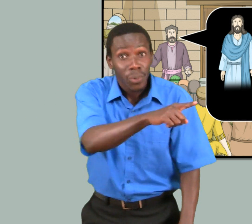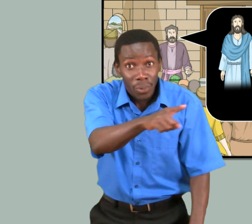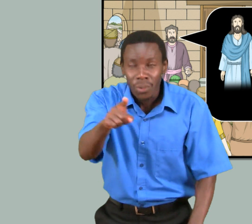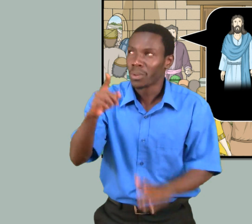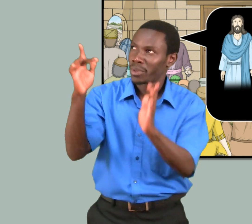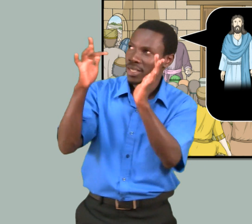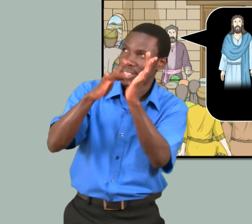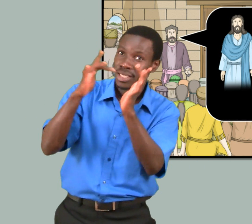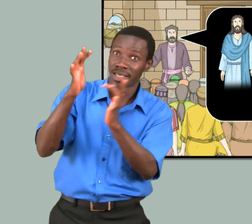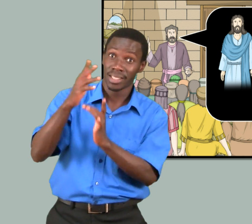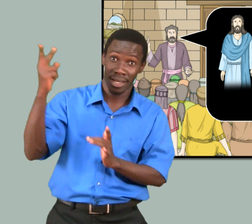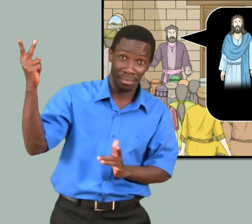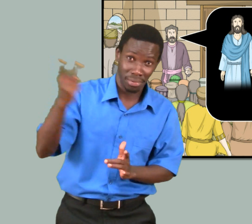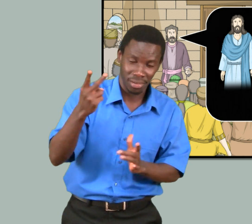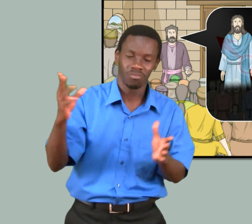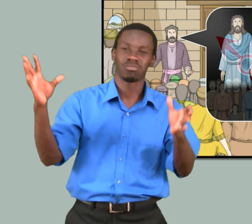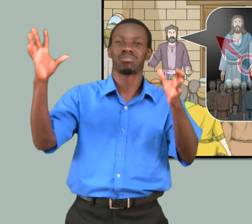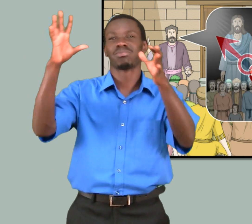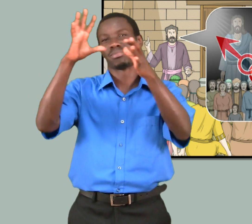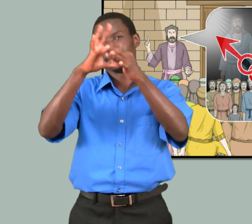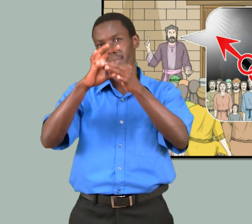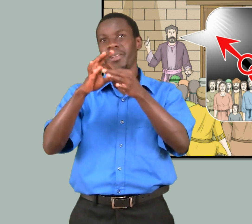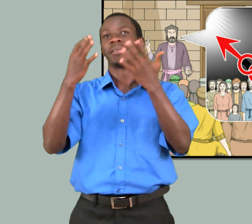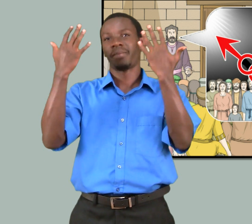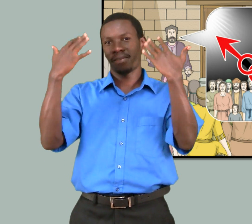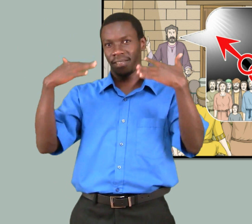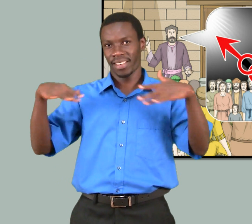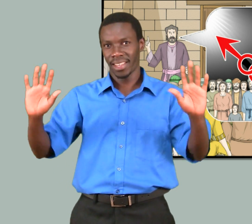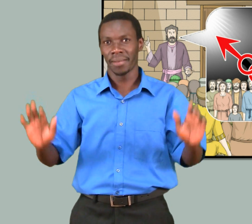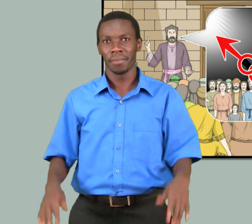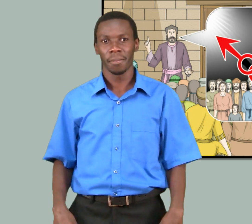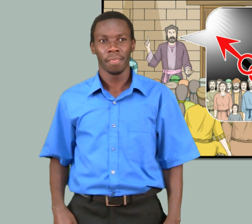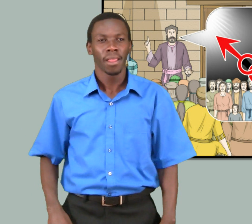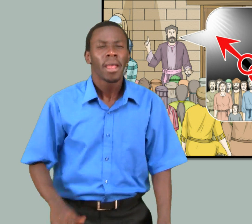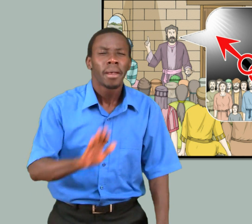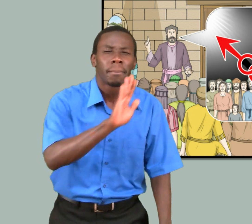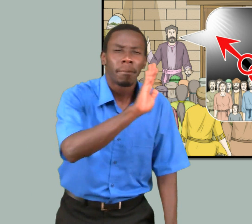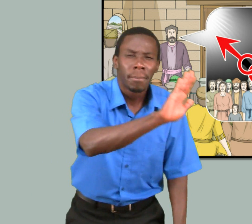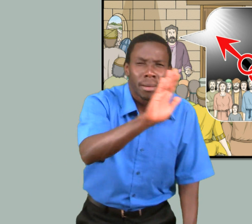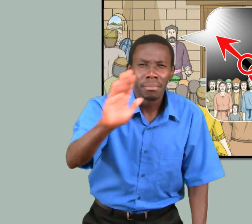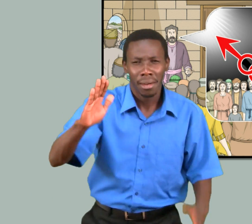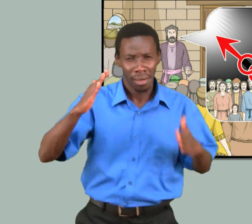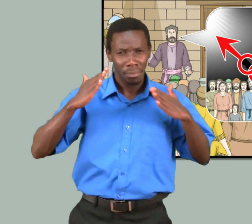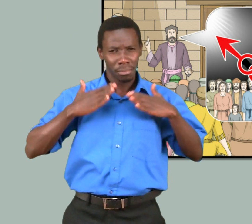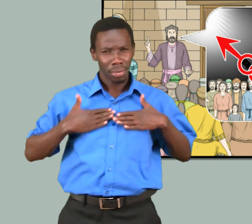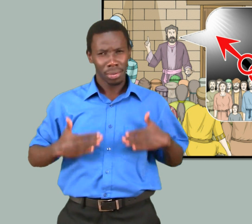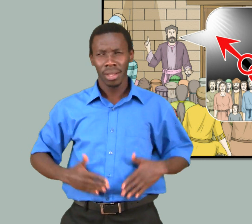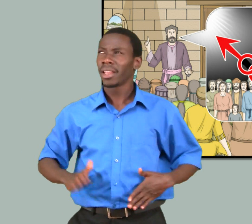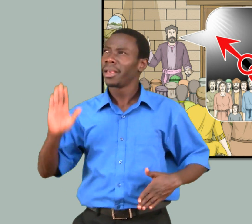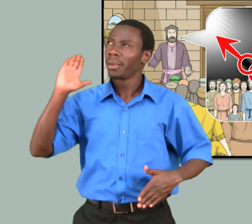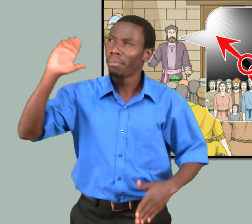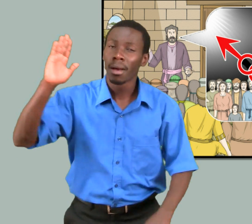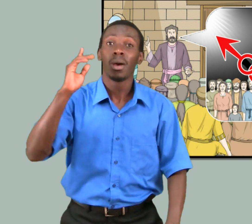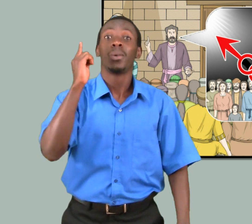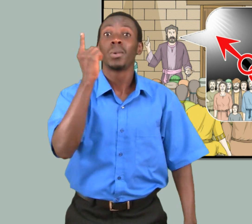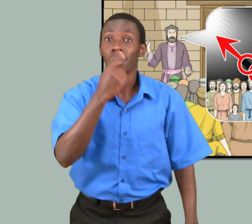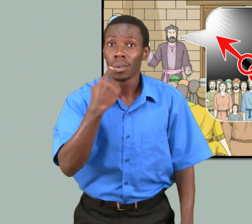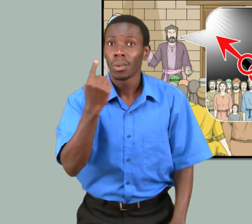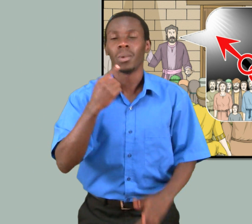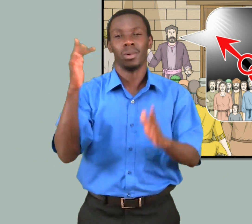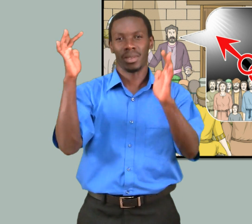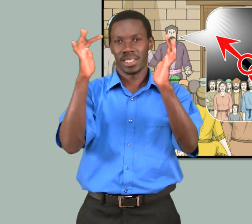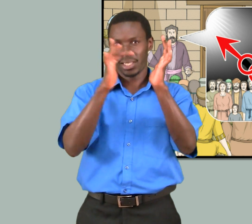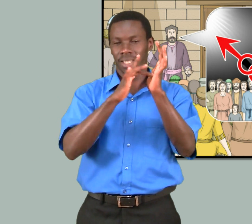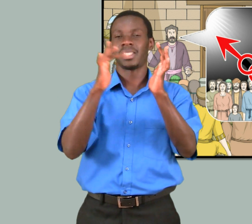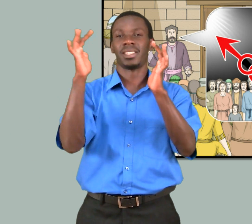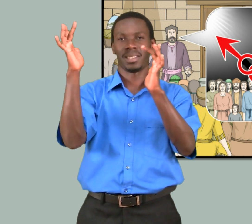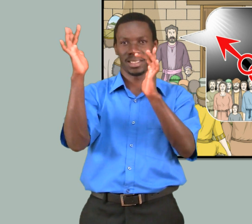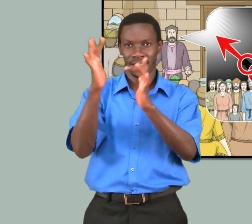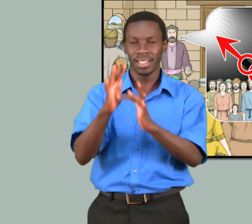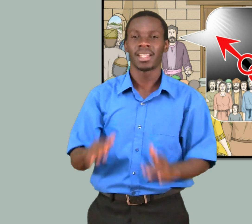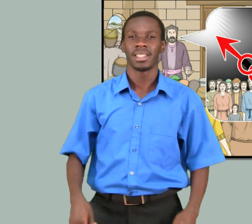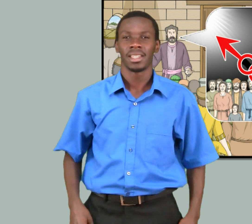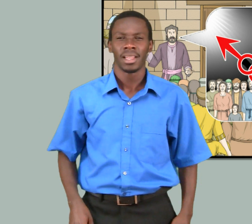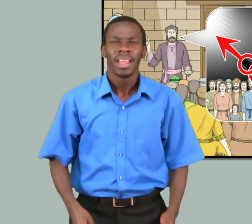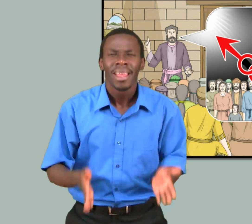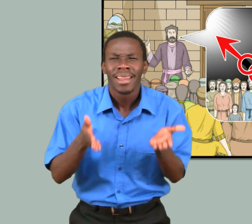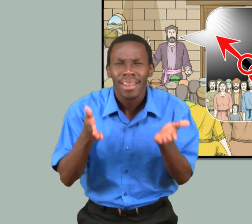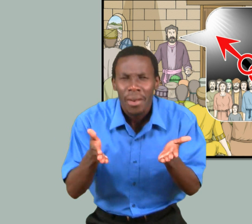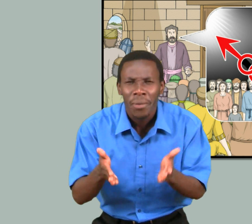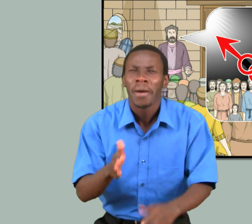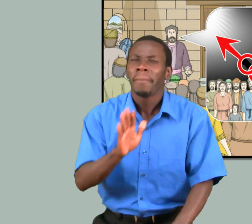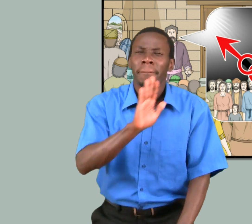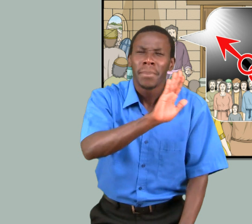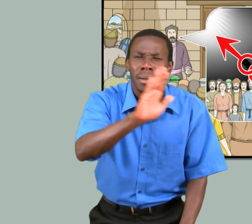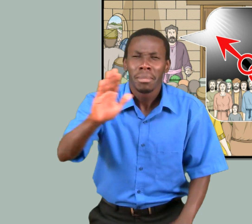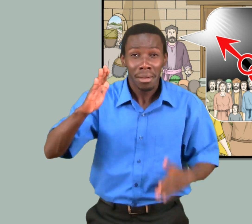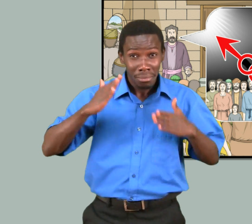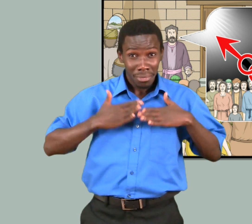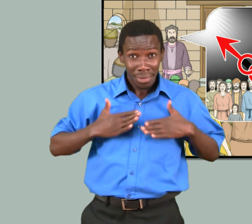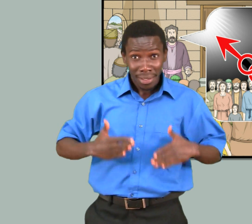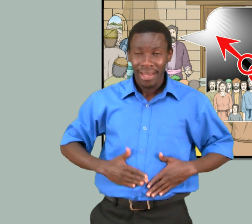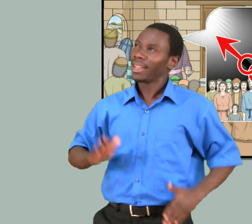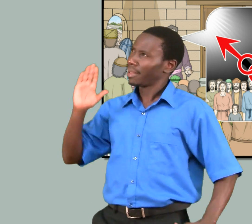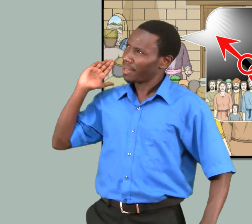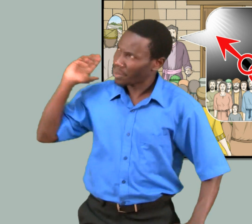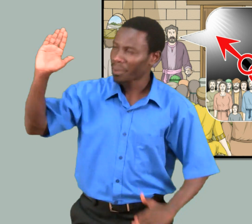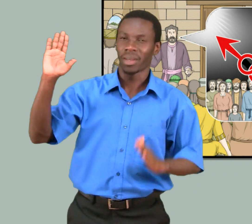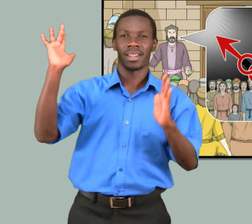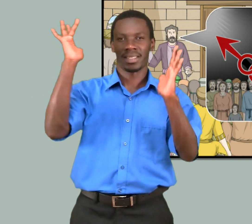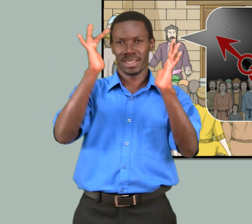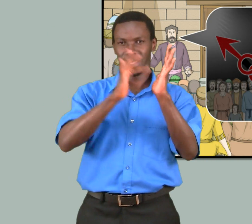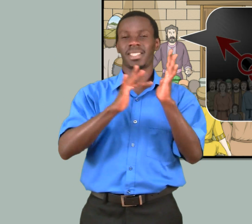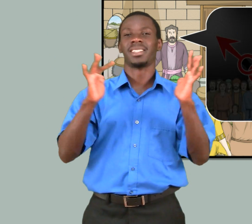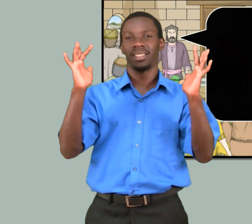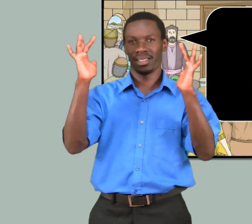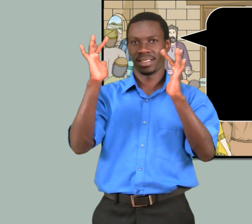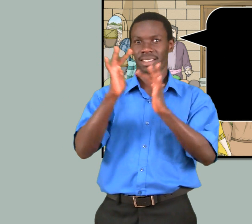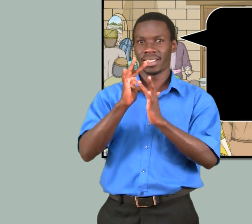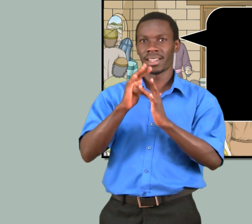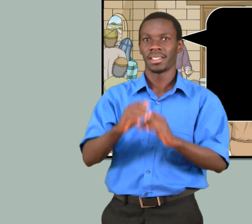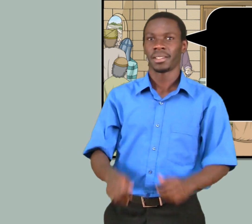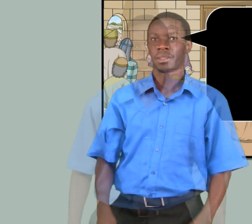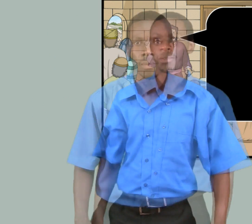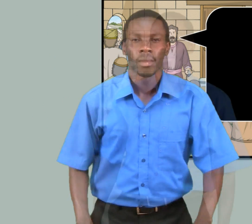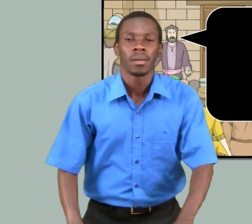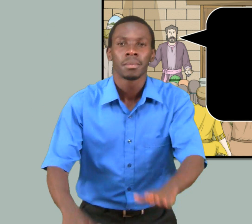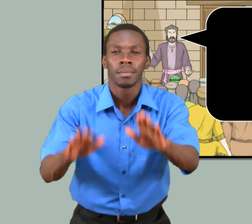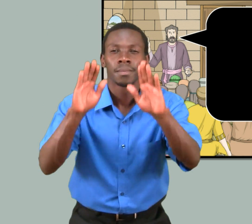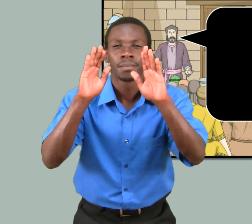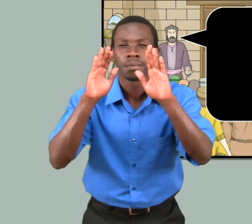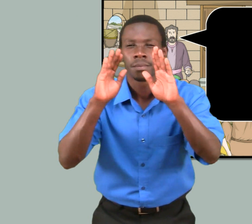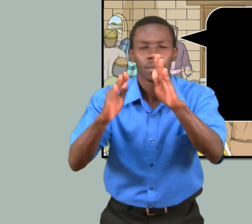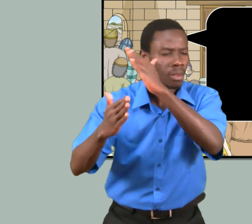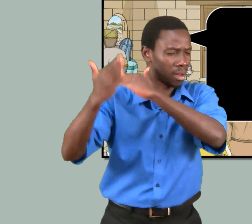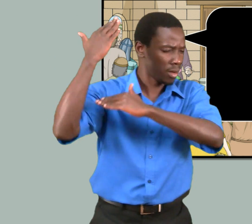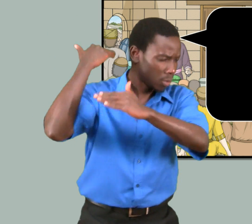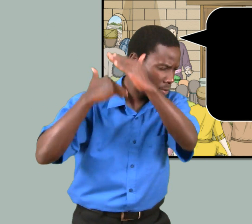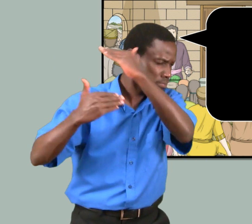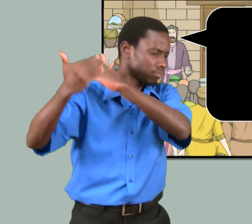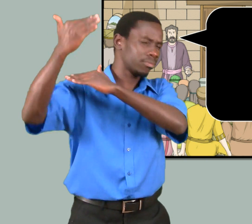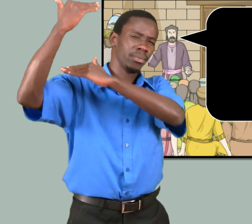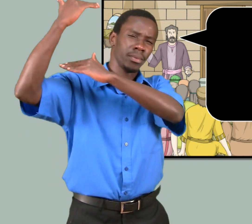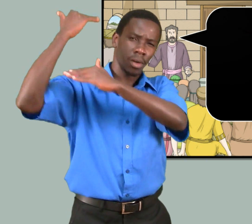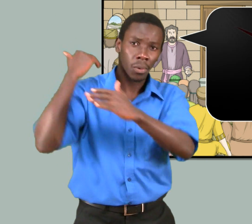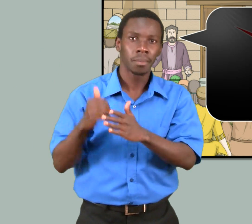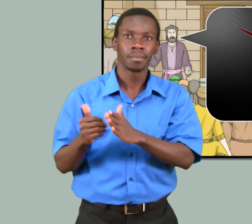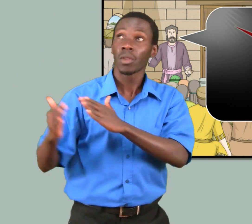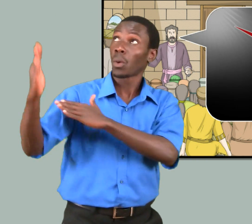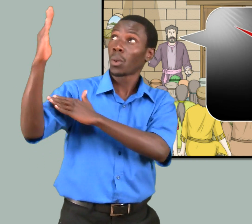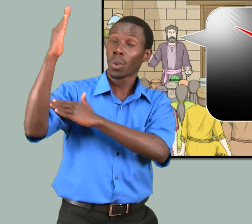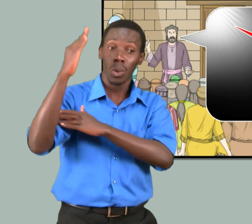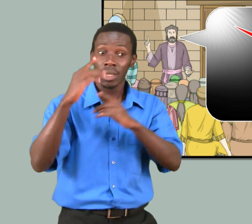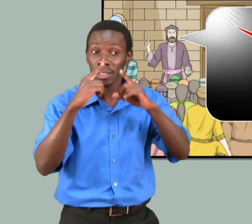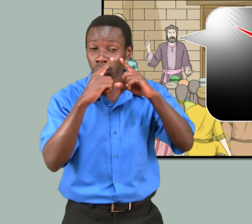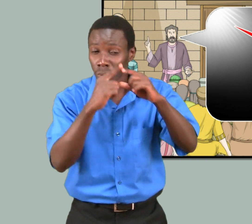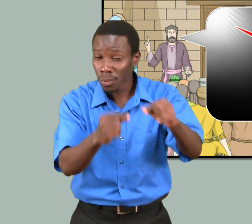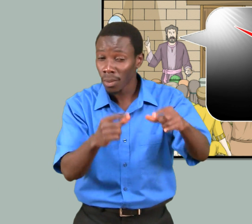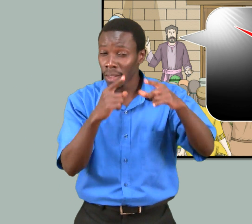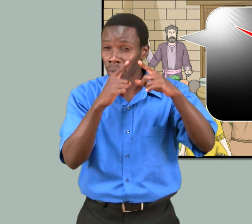Do you not know that your bodies are members of Christ? Shall I then take the members of Christ and unite them with a prostitute? Never! Or don’t you know that he who unites himself with a prostitute is one with her in body?